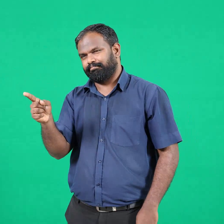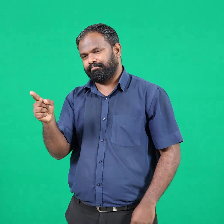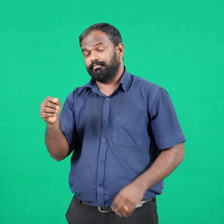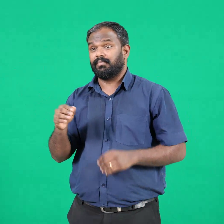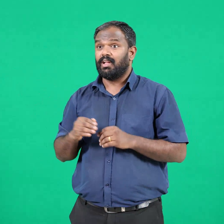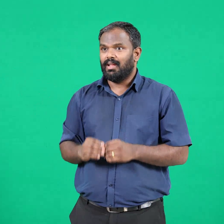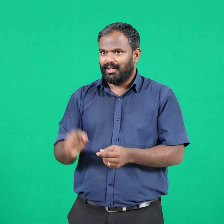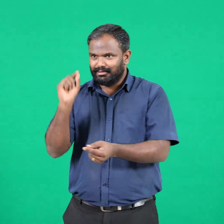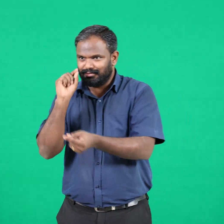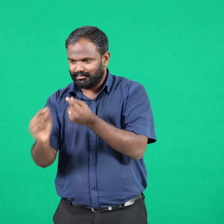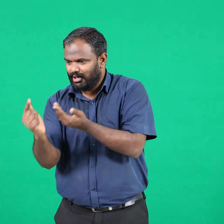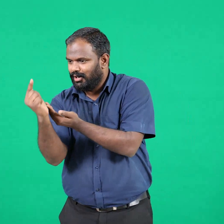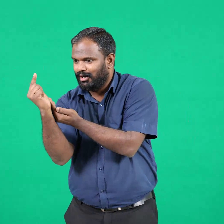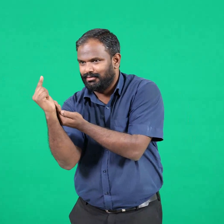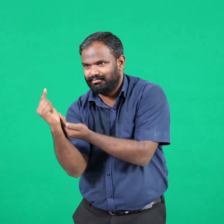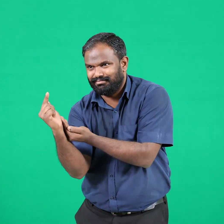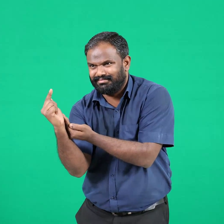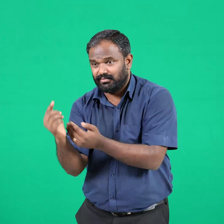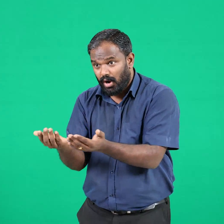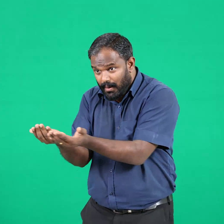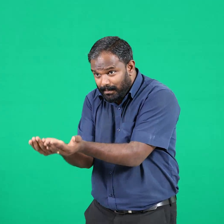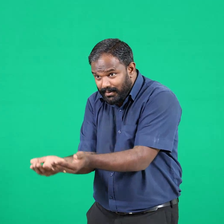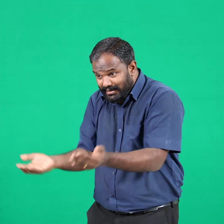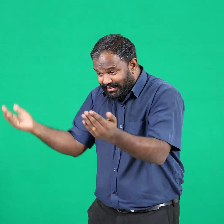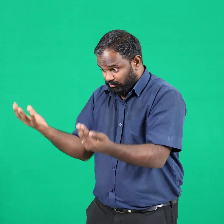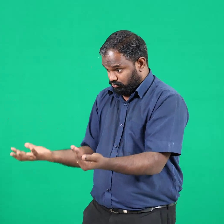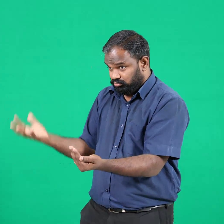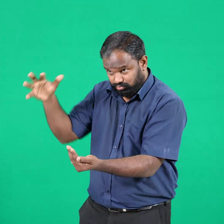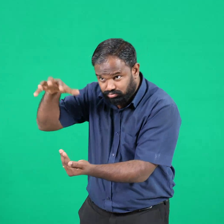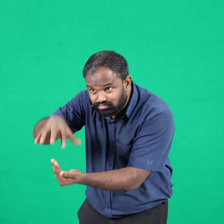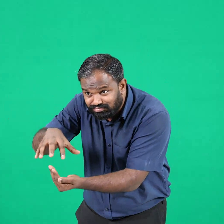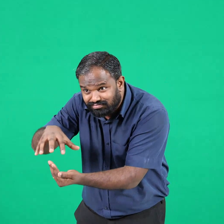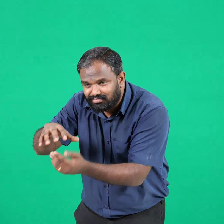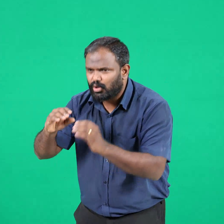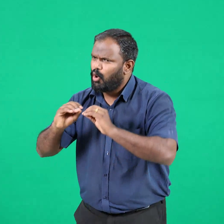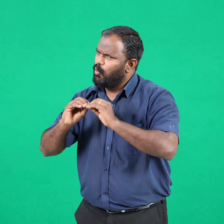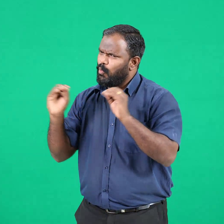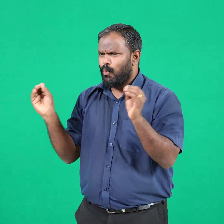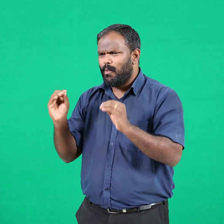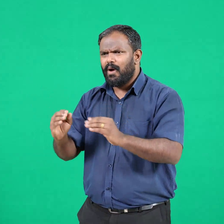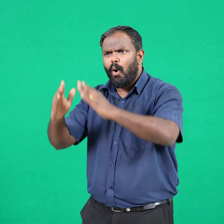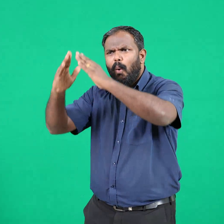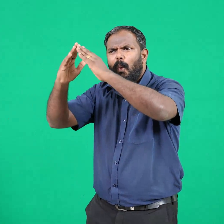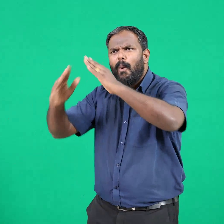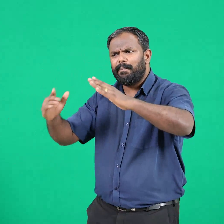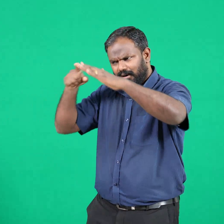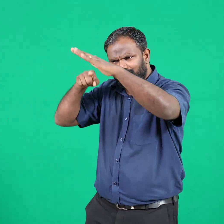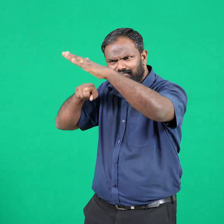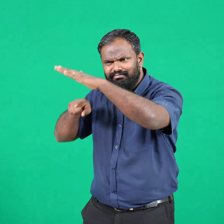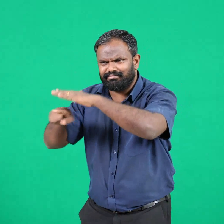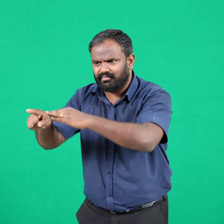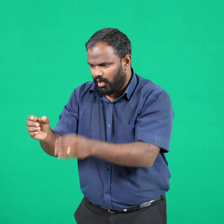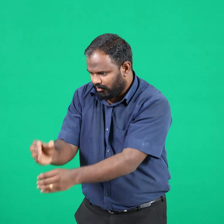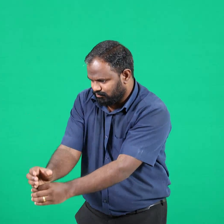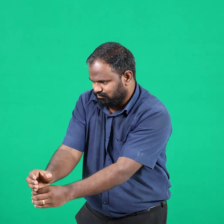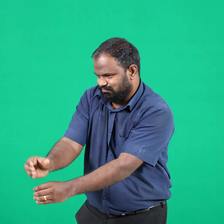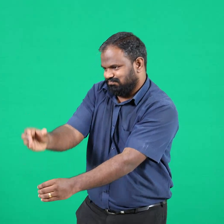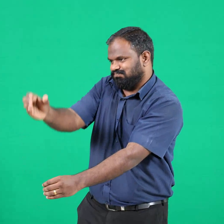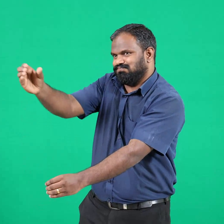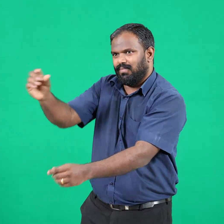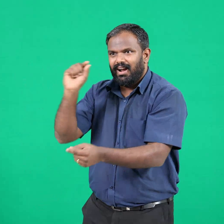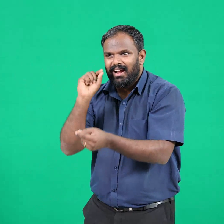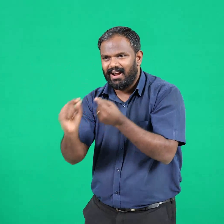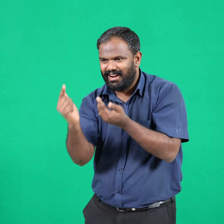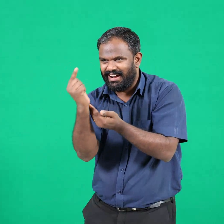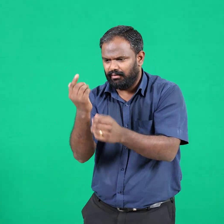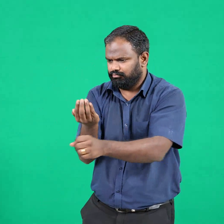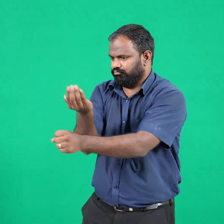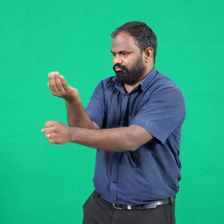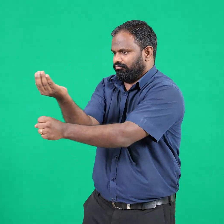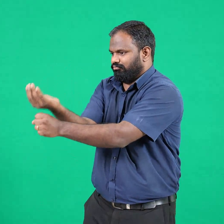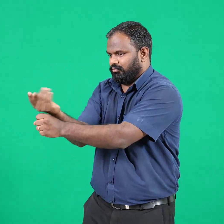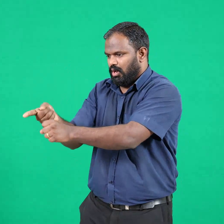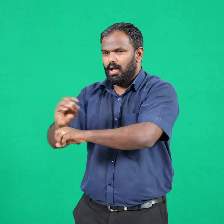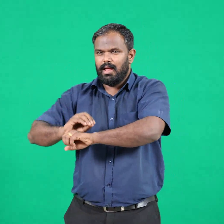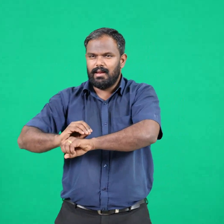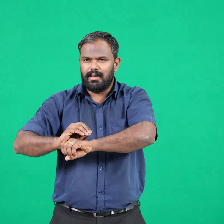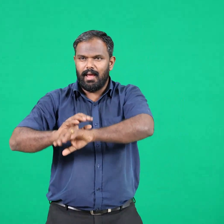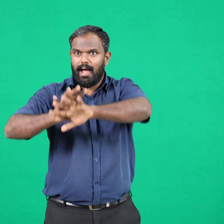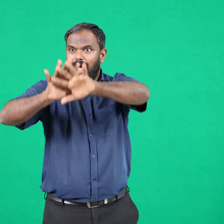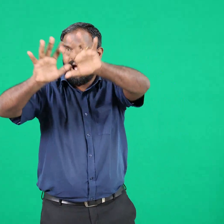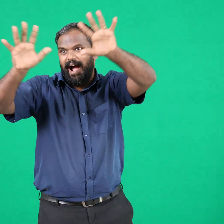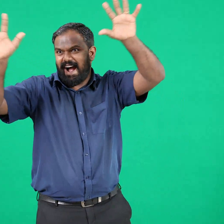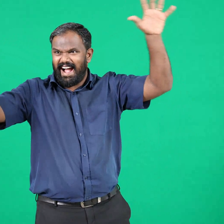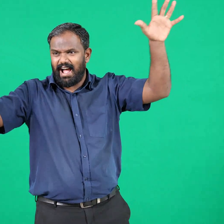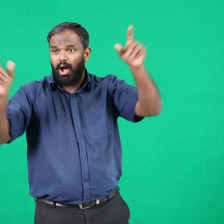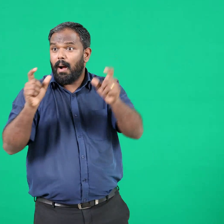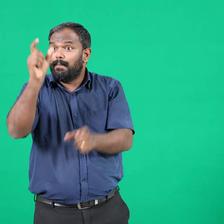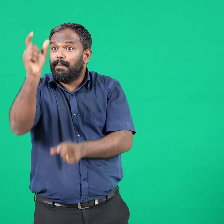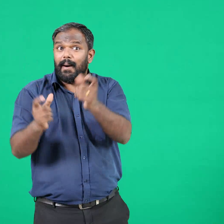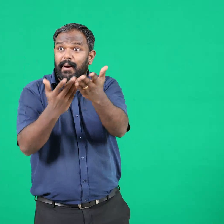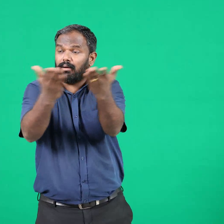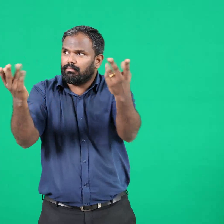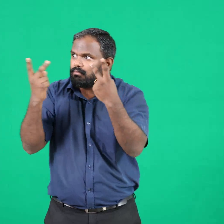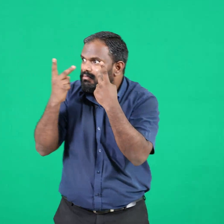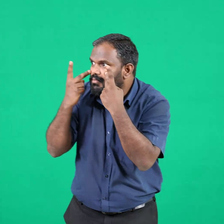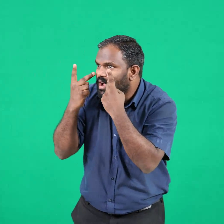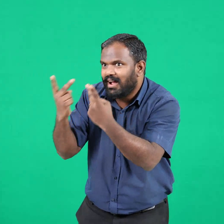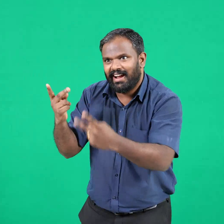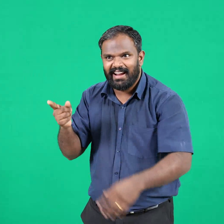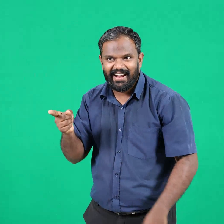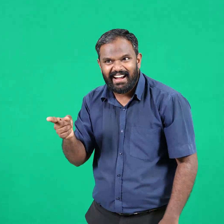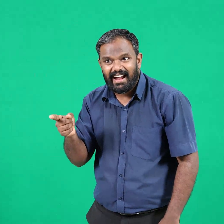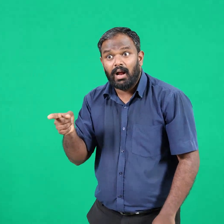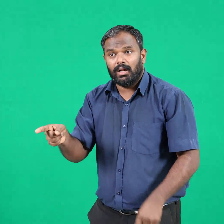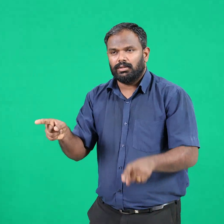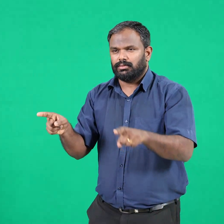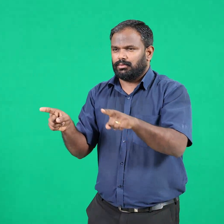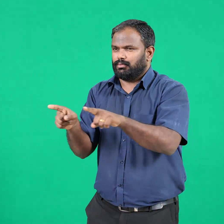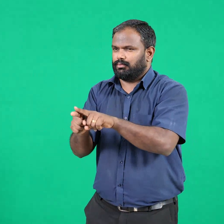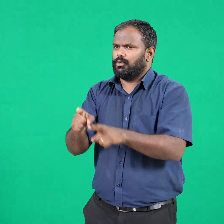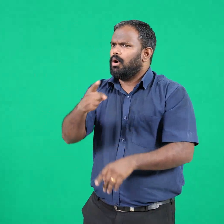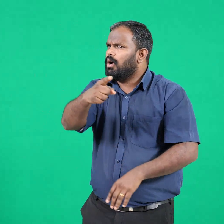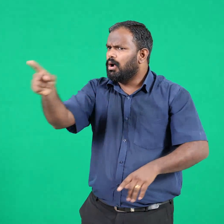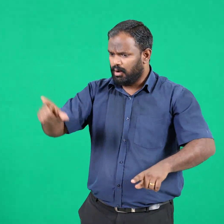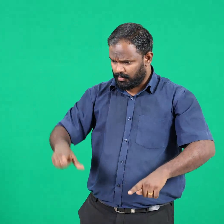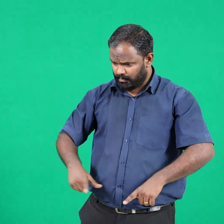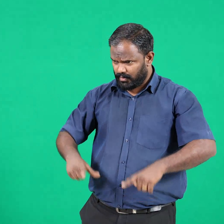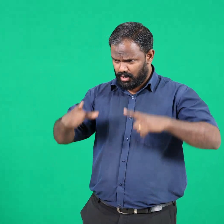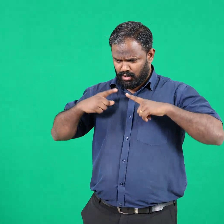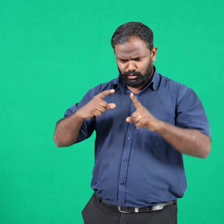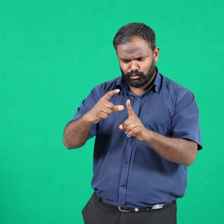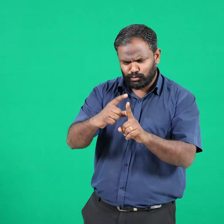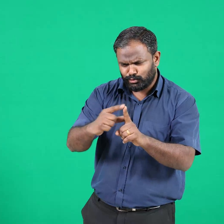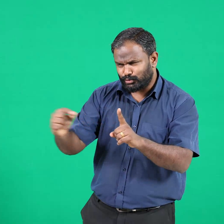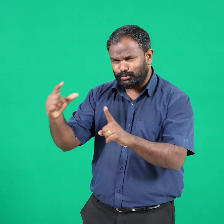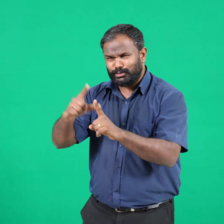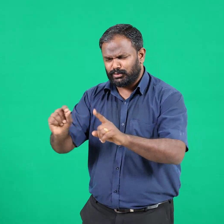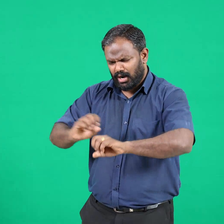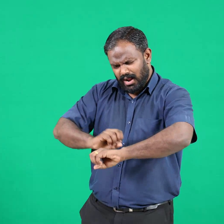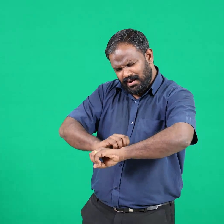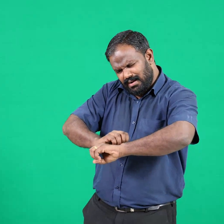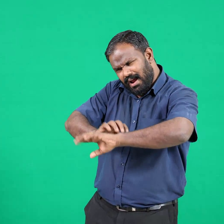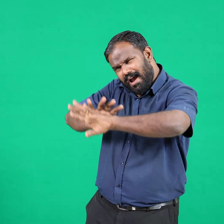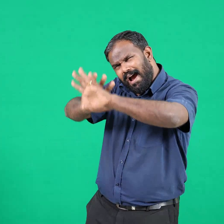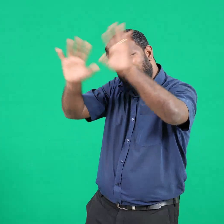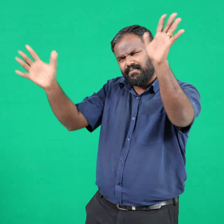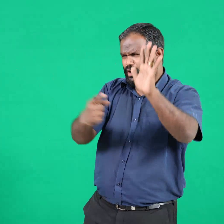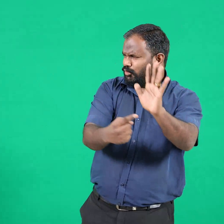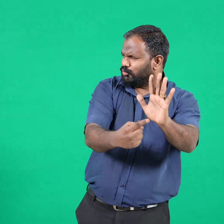Instead, they set it on a stand, and it gives light to everyone in the house.